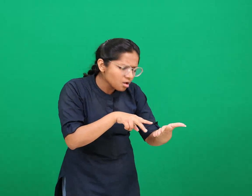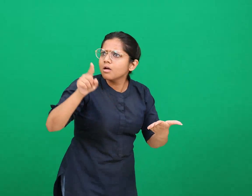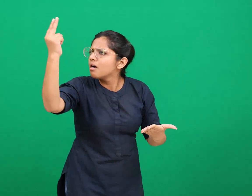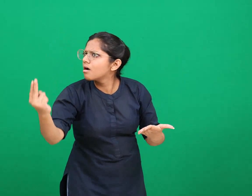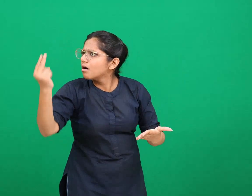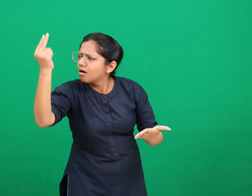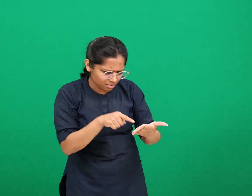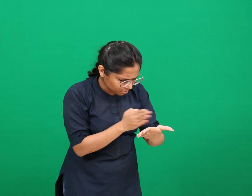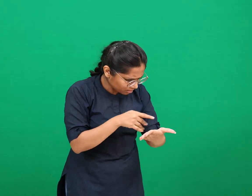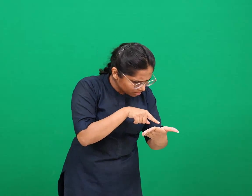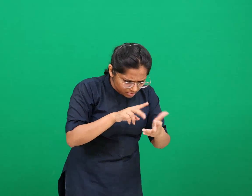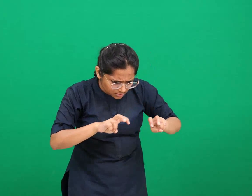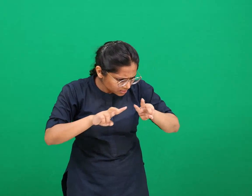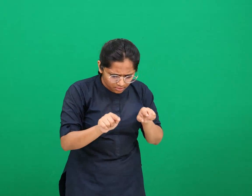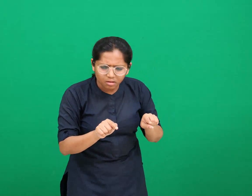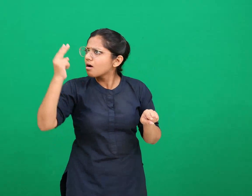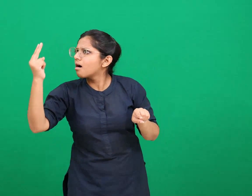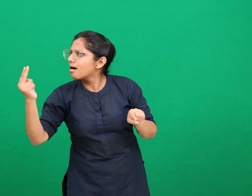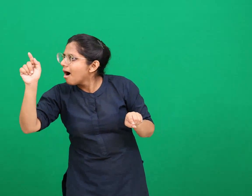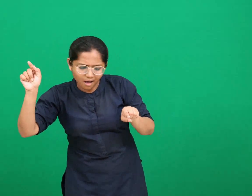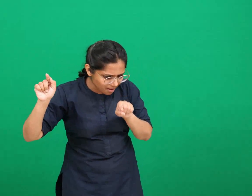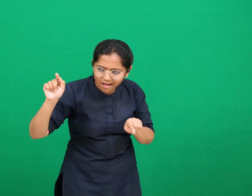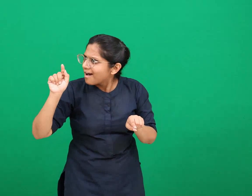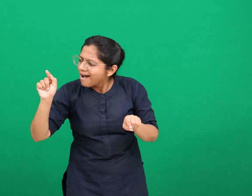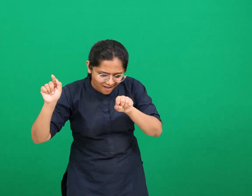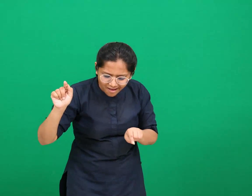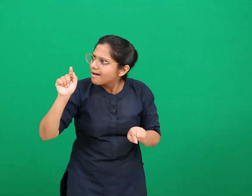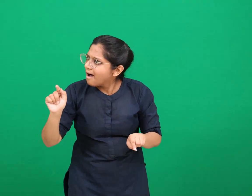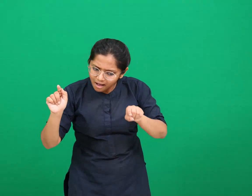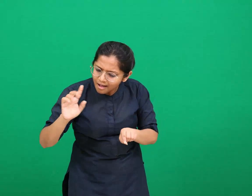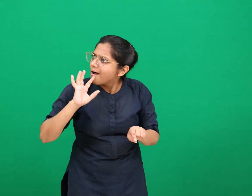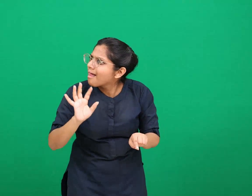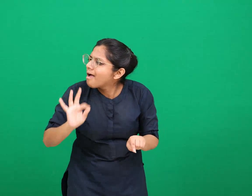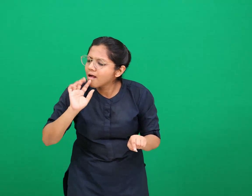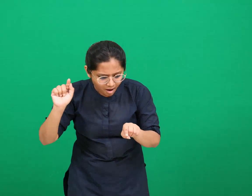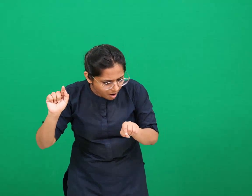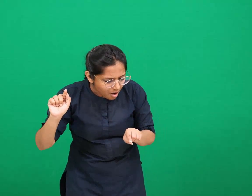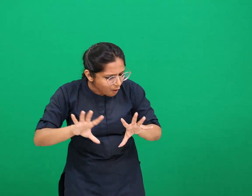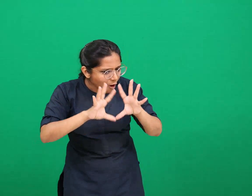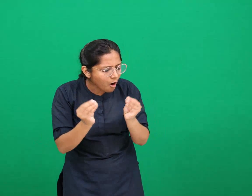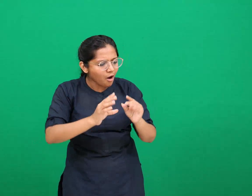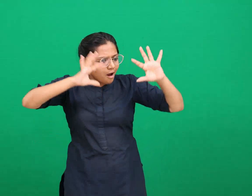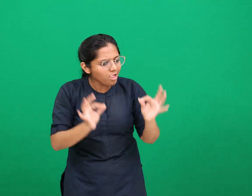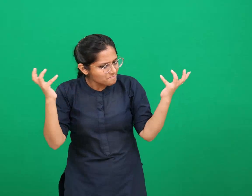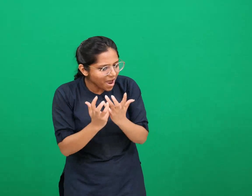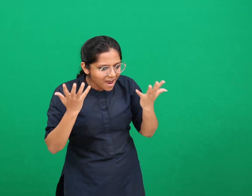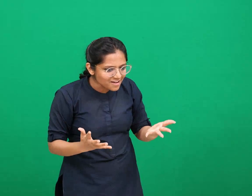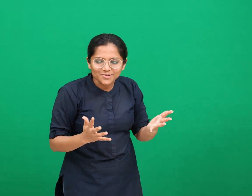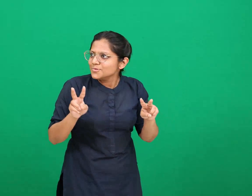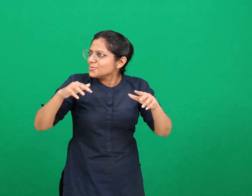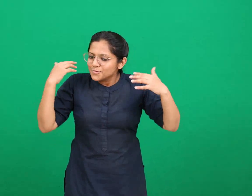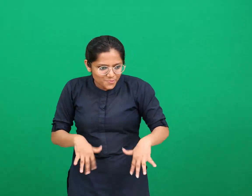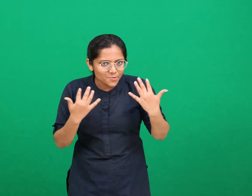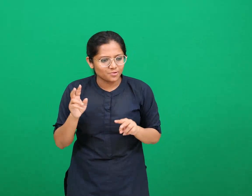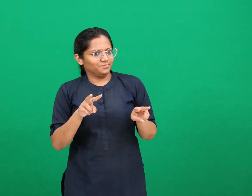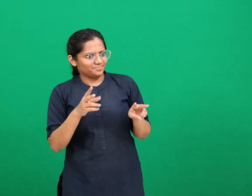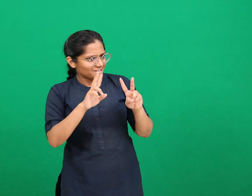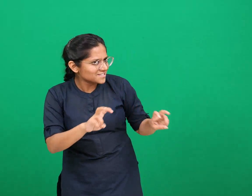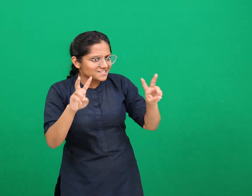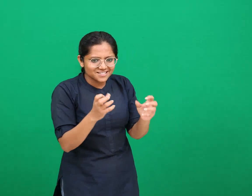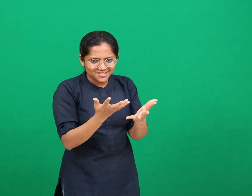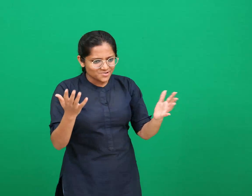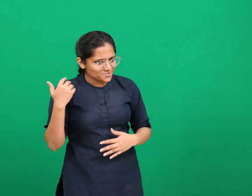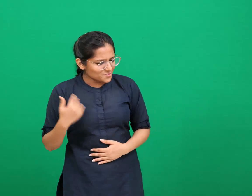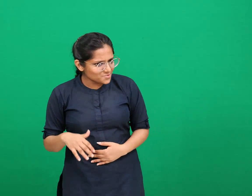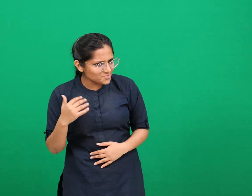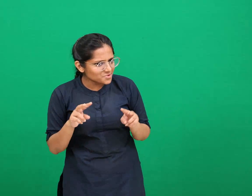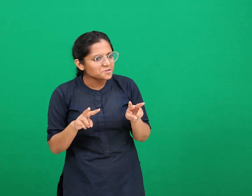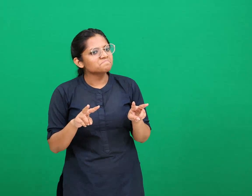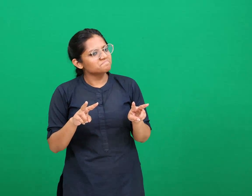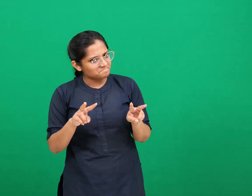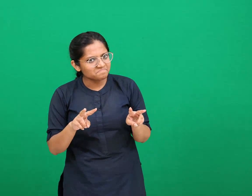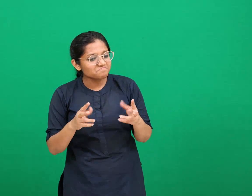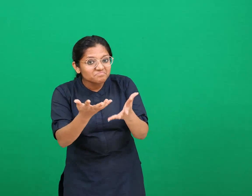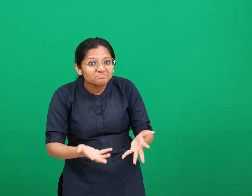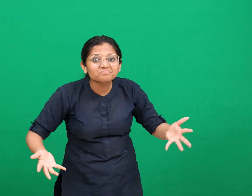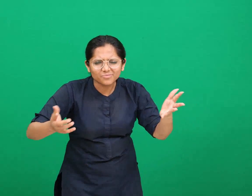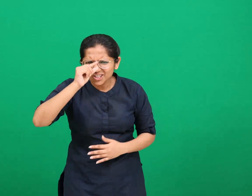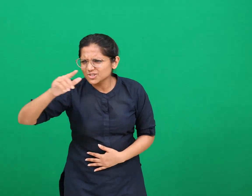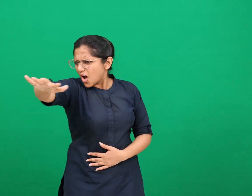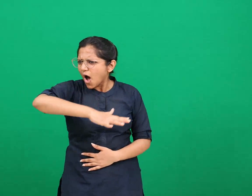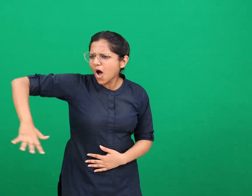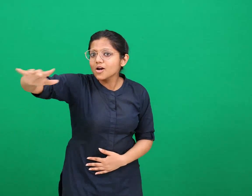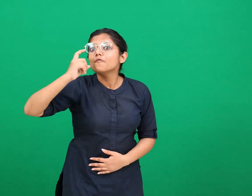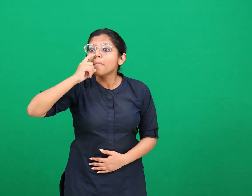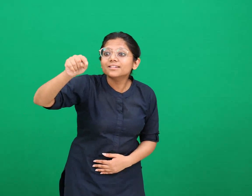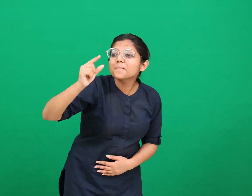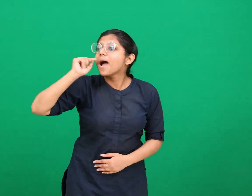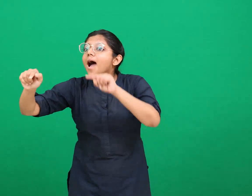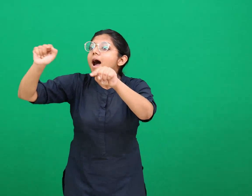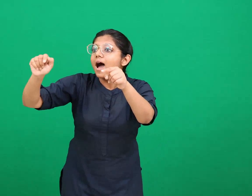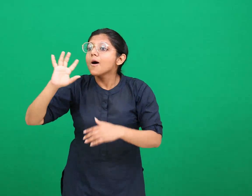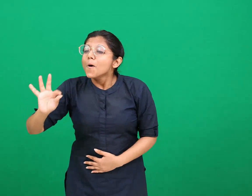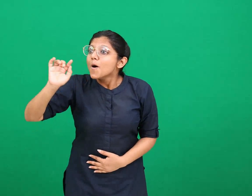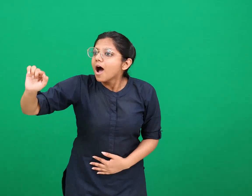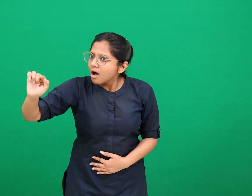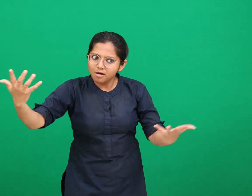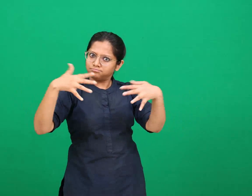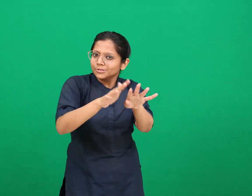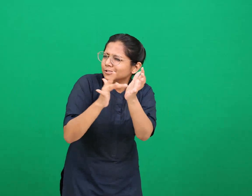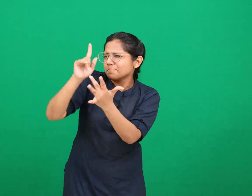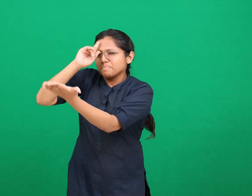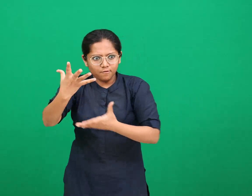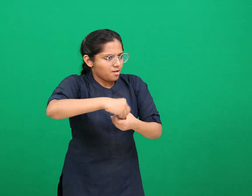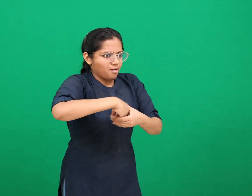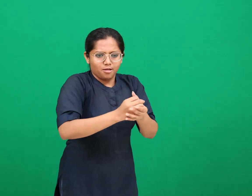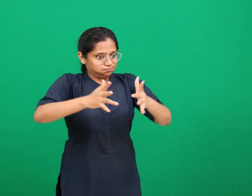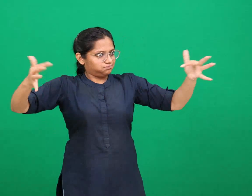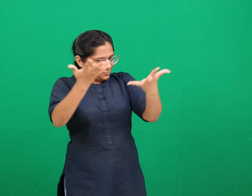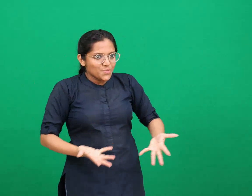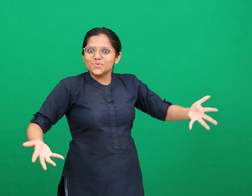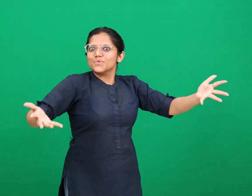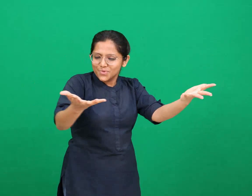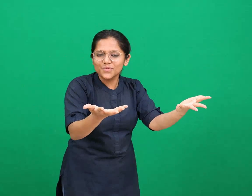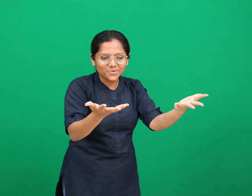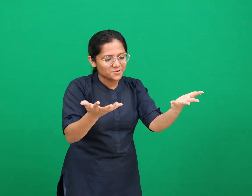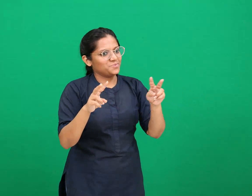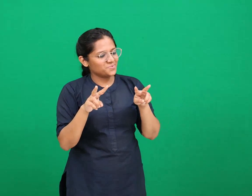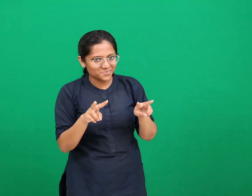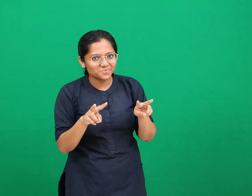As a result, many of them believed, along with quite a few prominent Greek women and men.